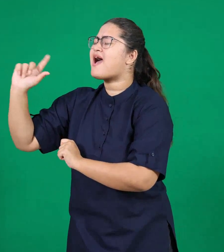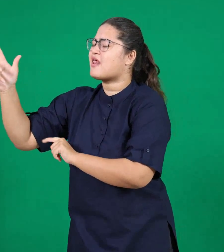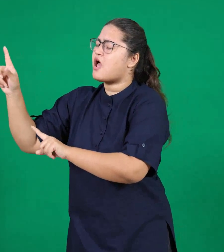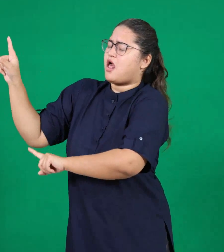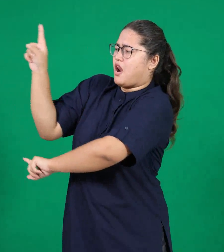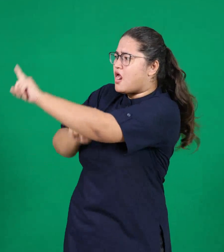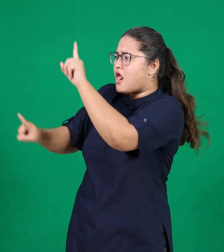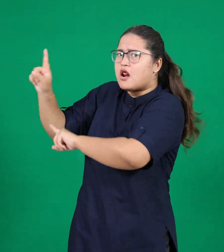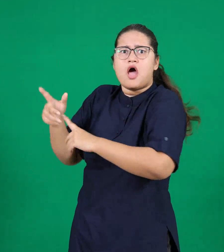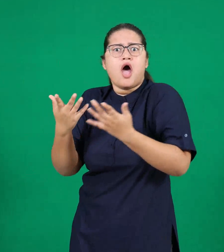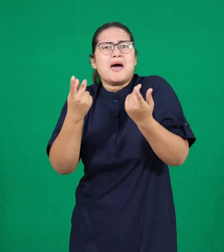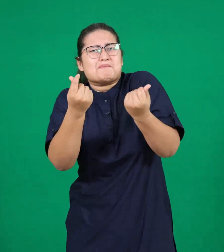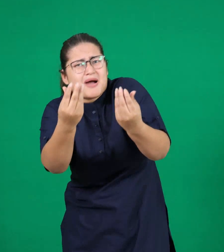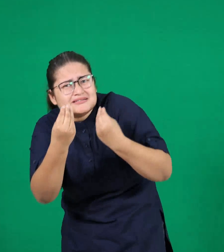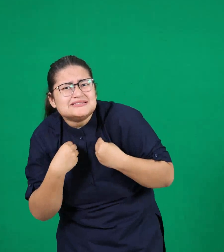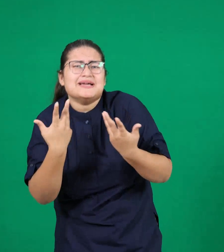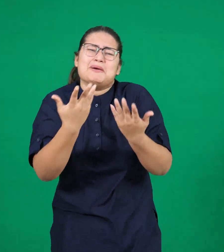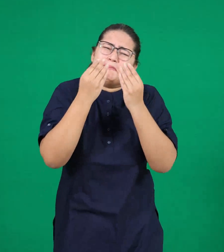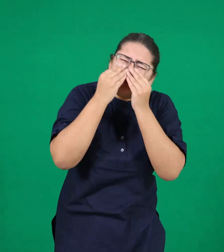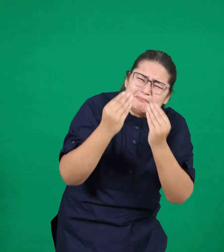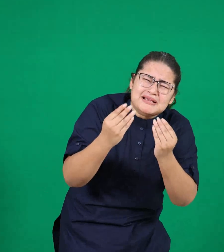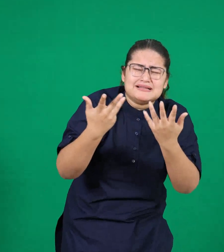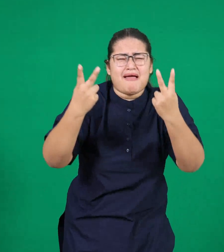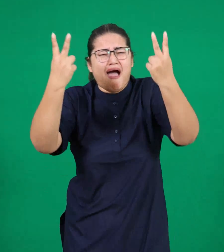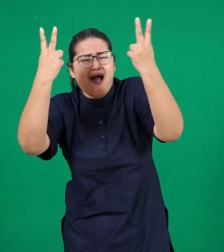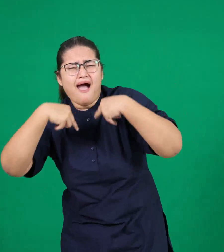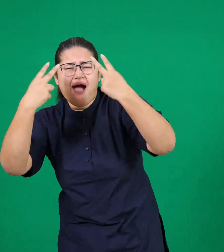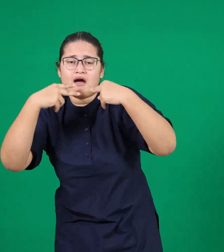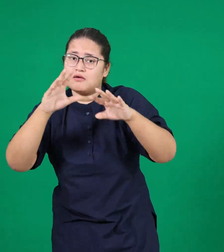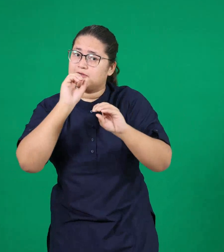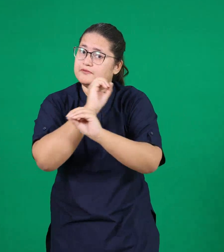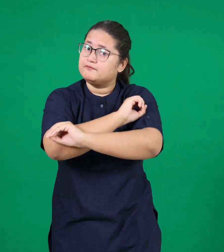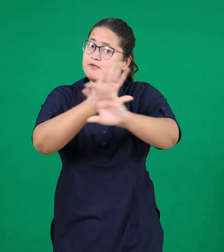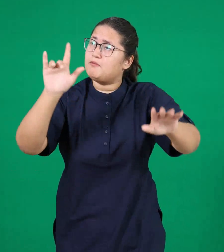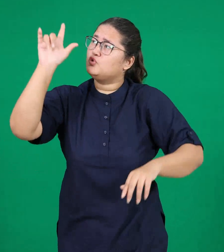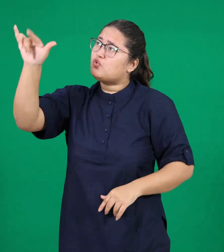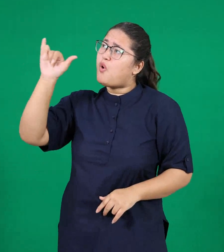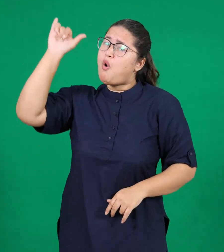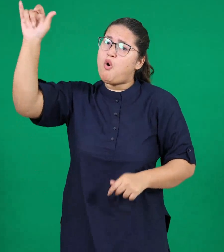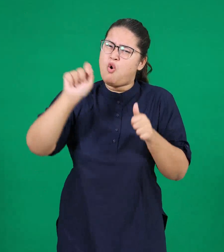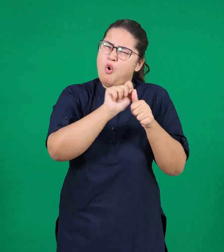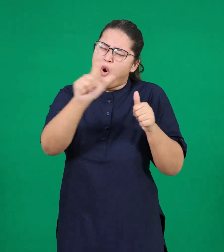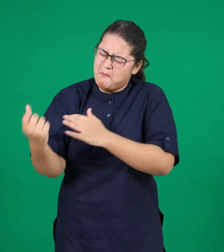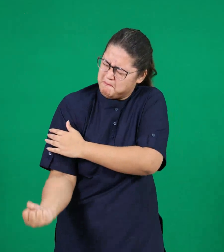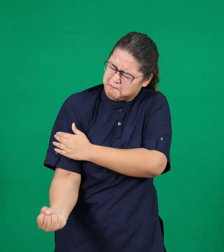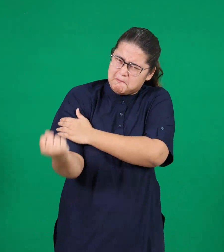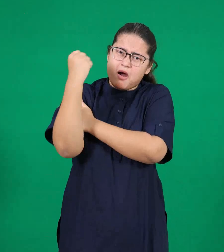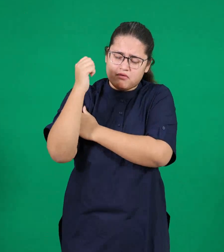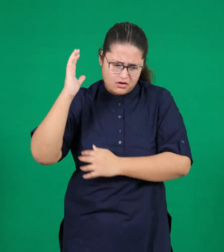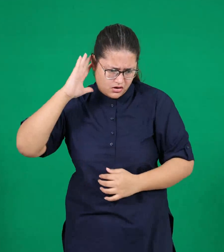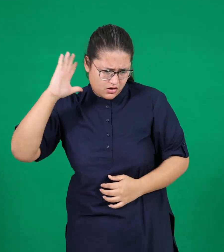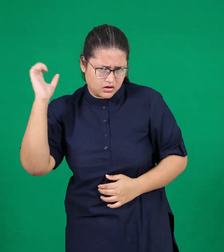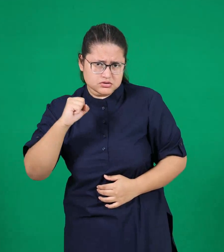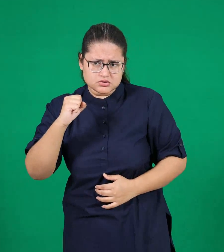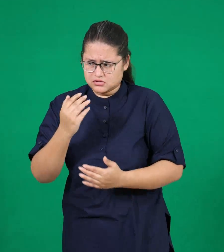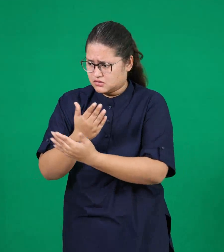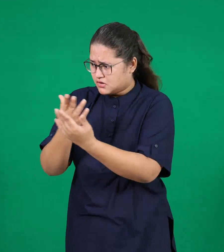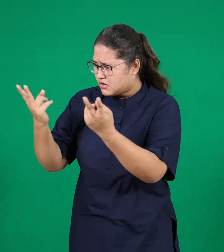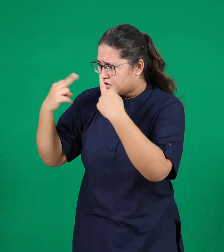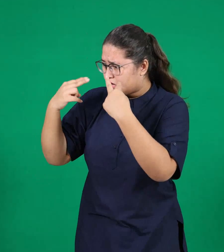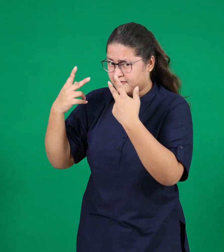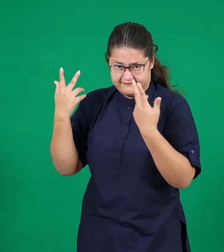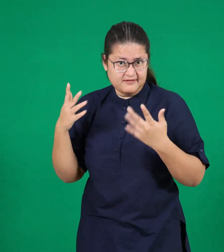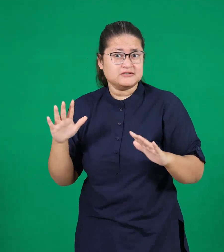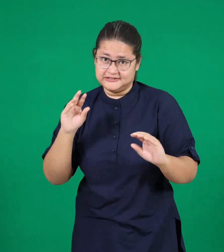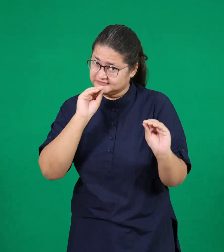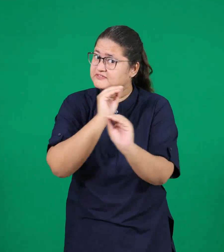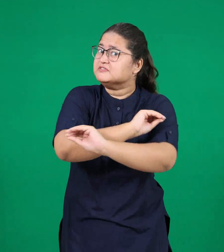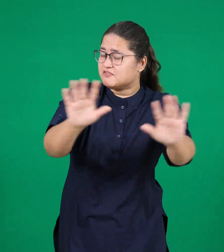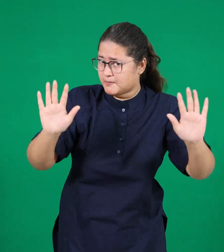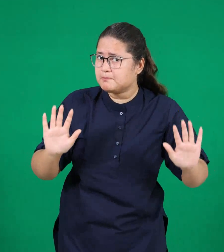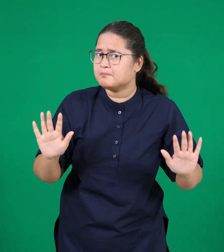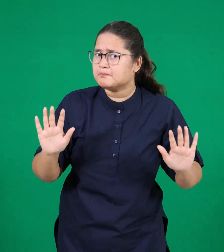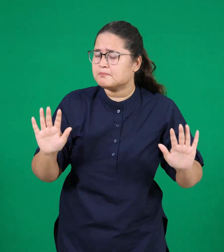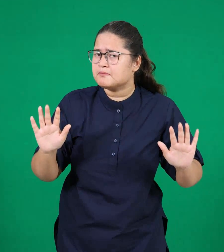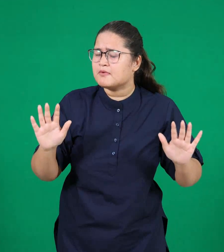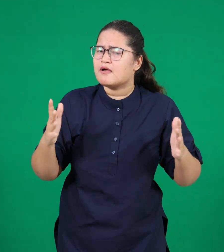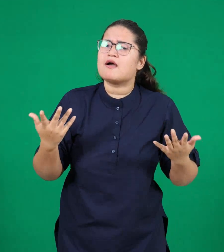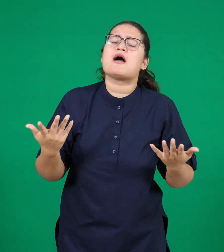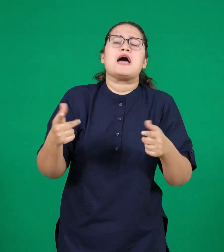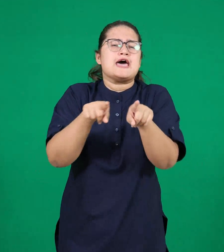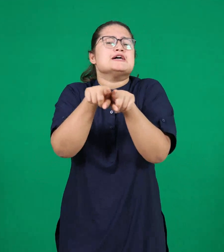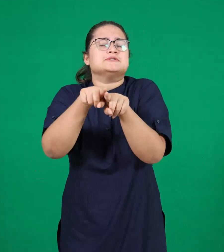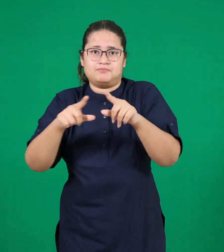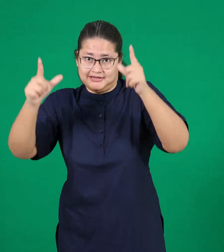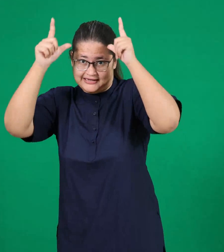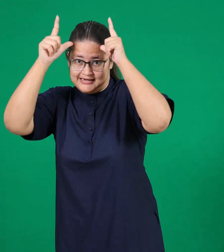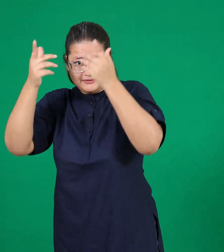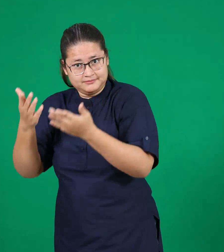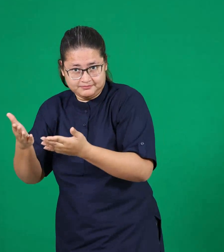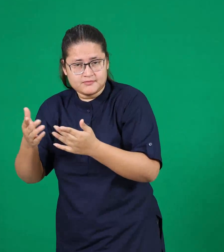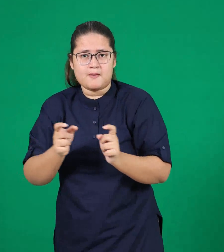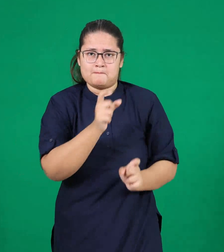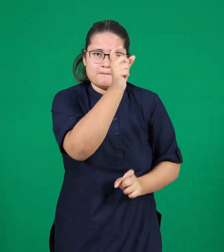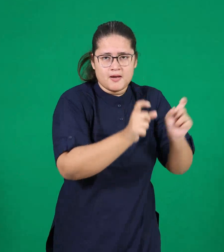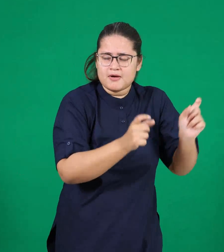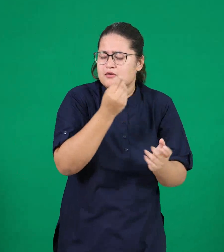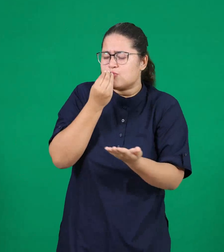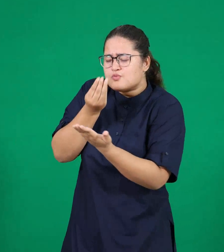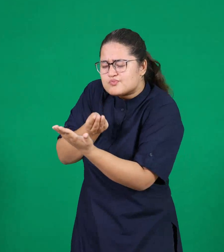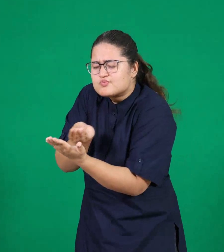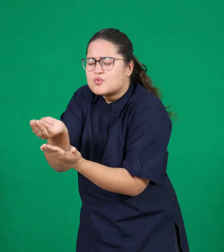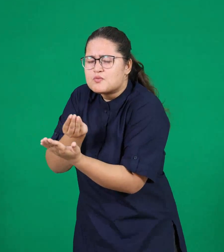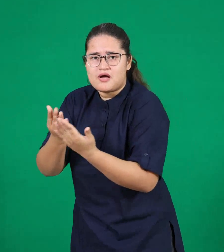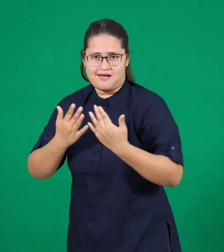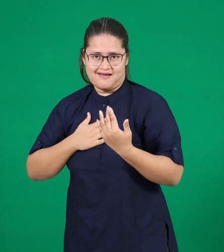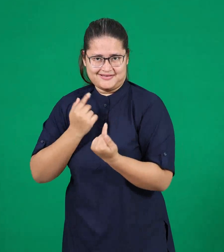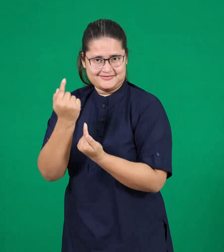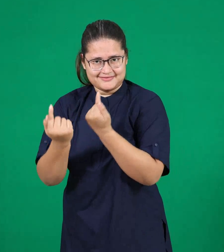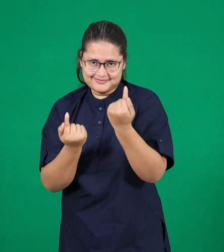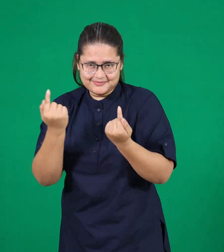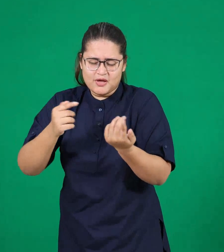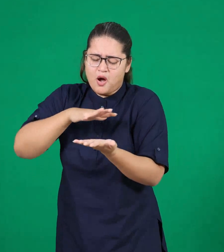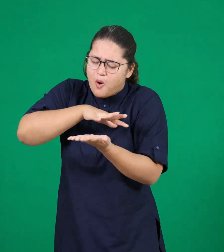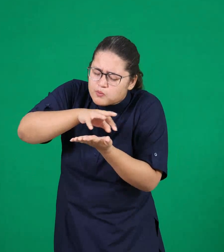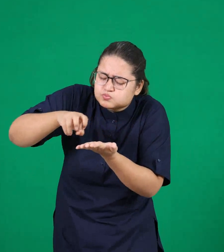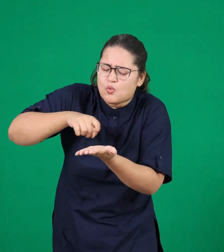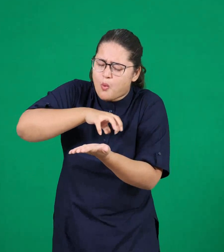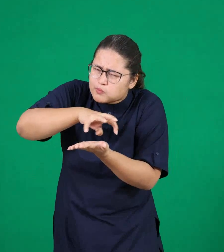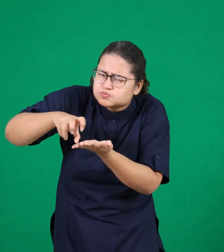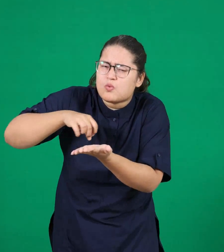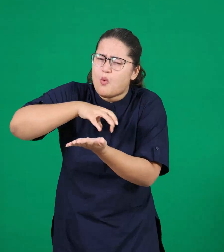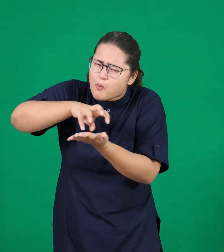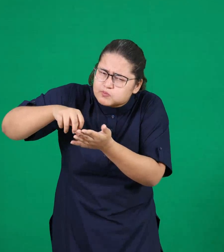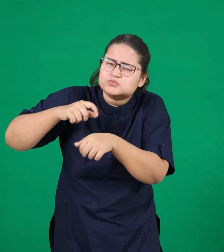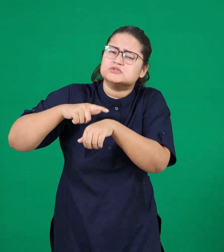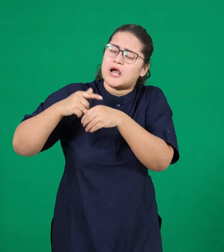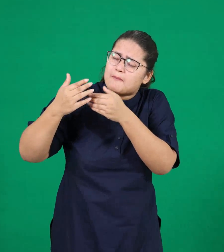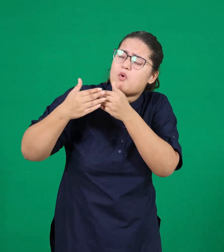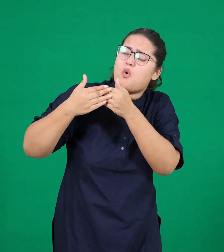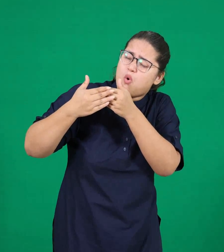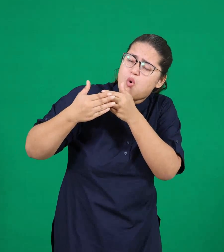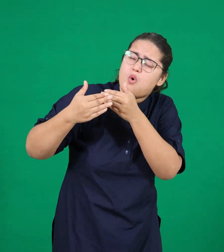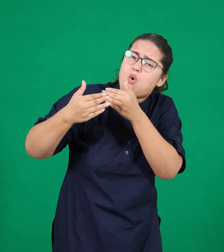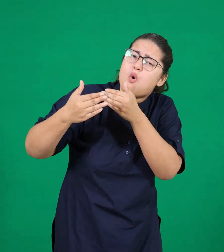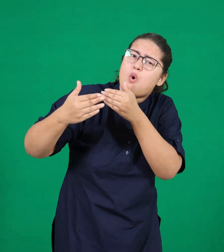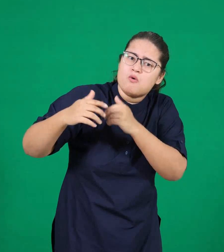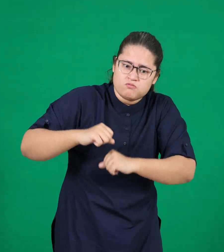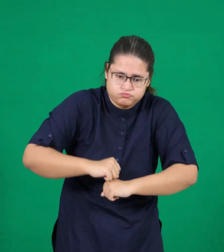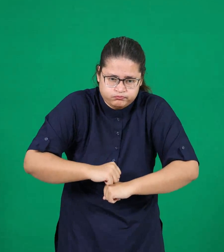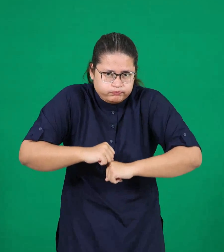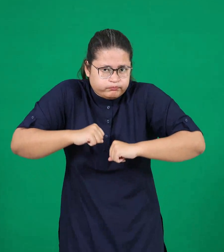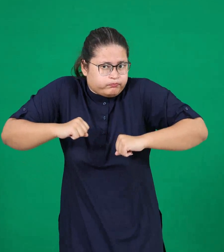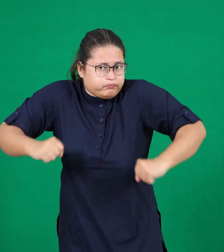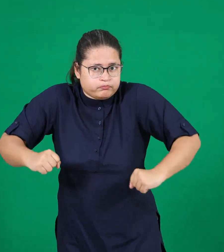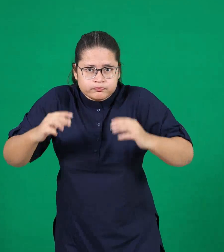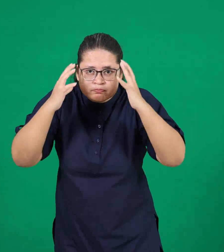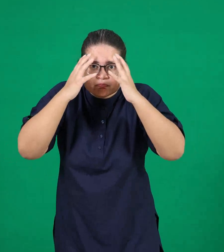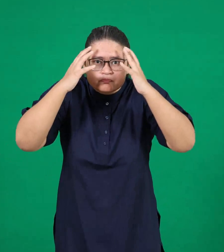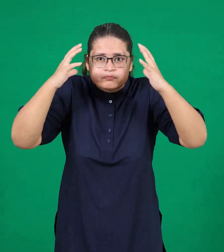The cries of the harvesters have reached the ears of the Lord of Hosts.